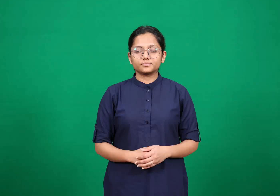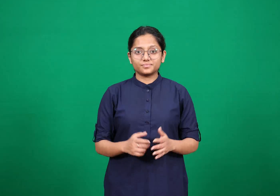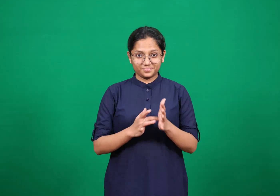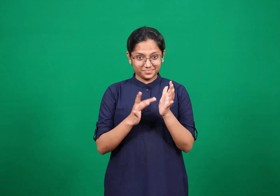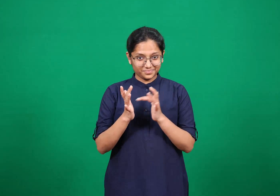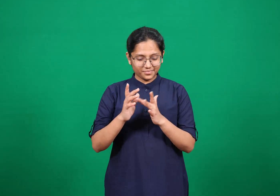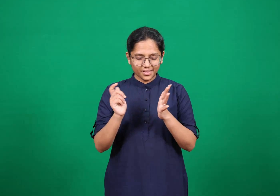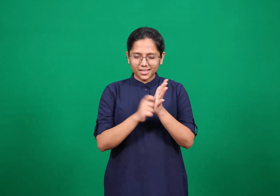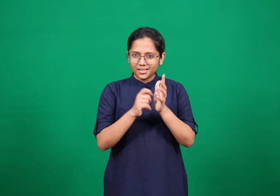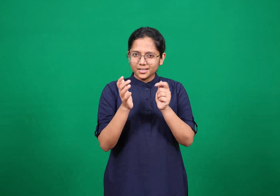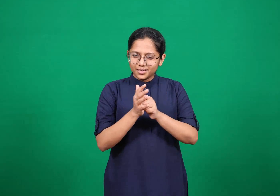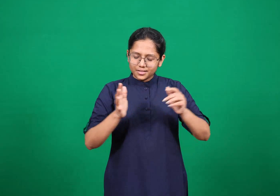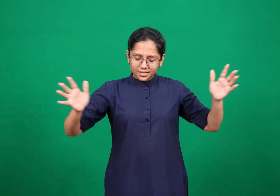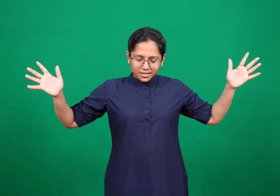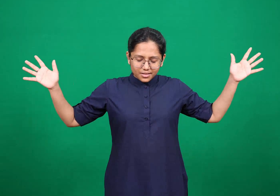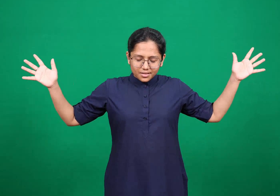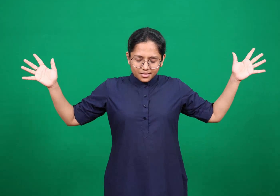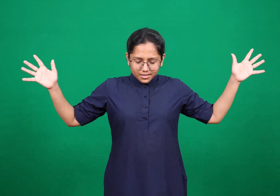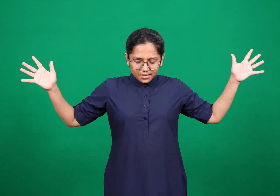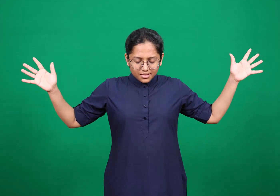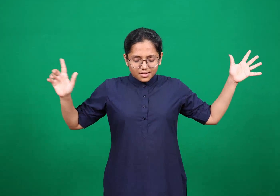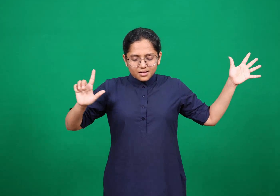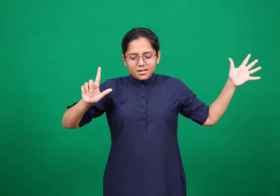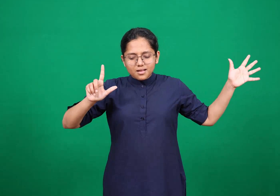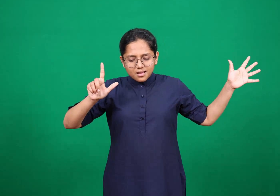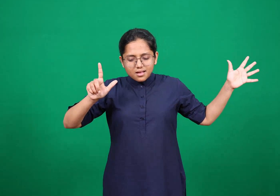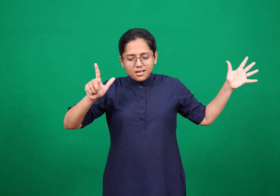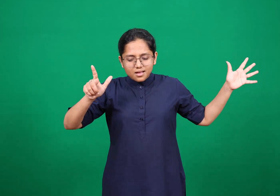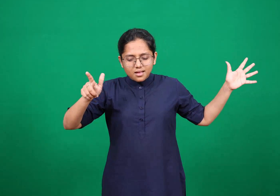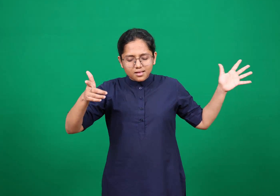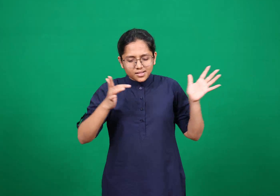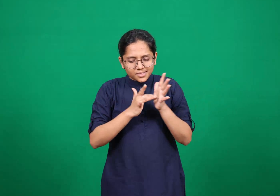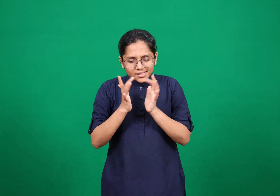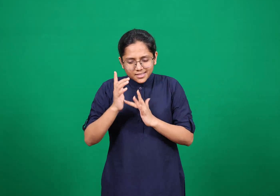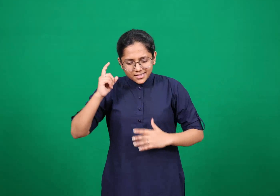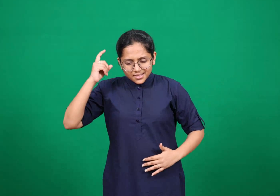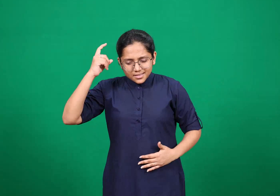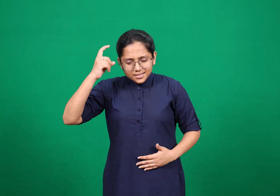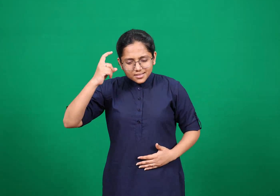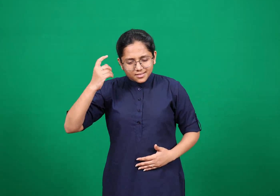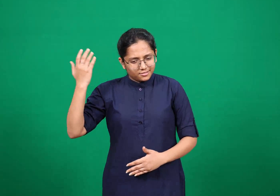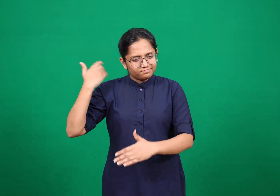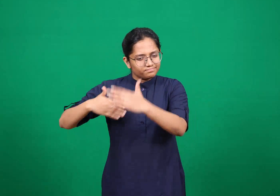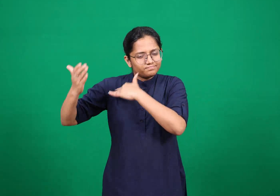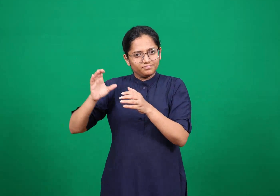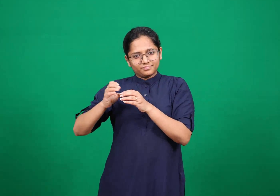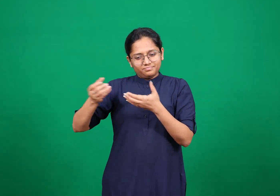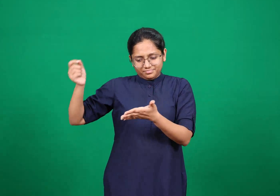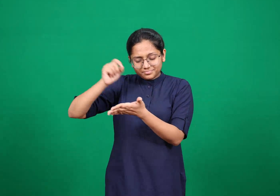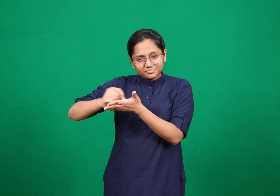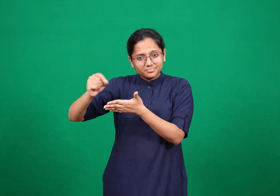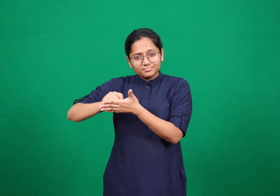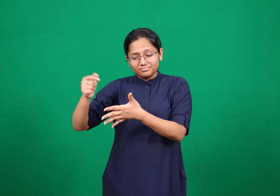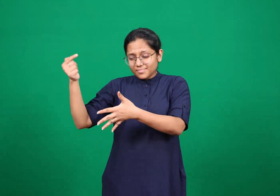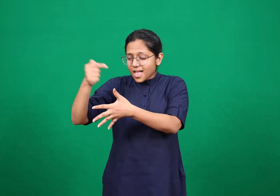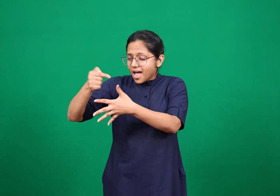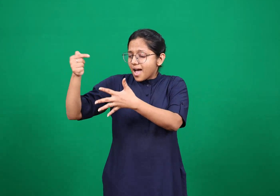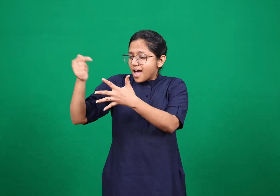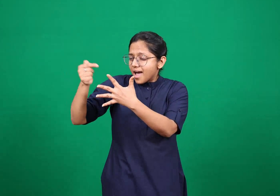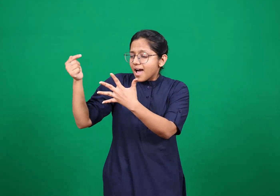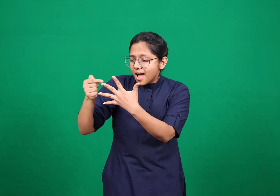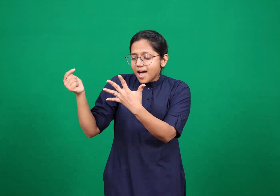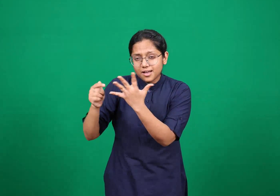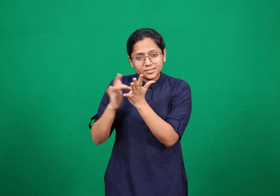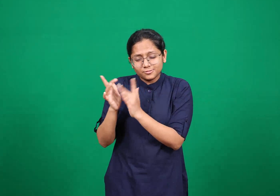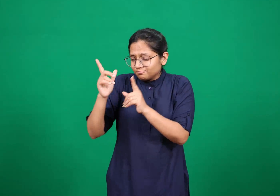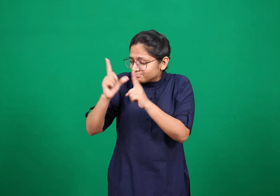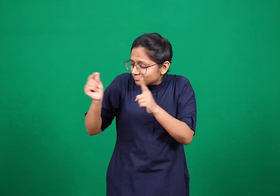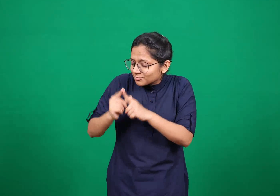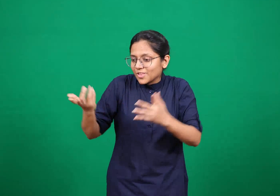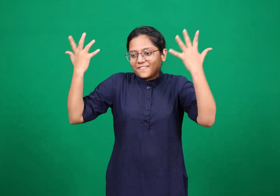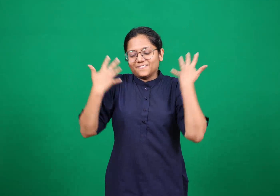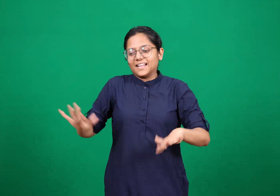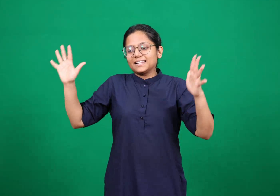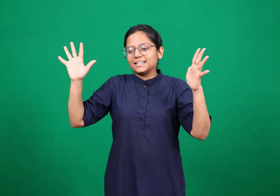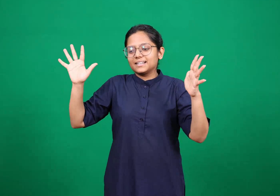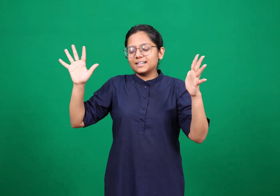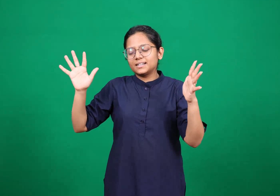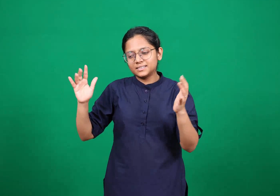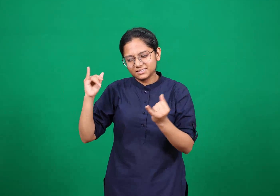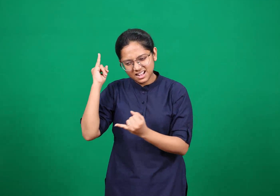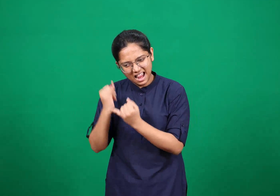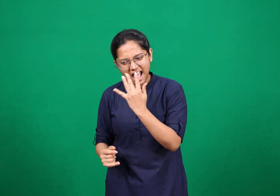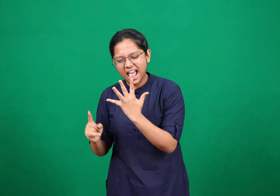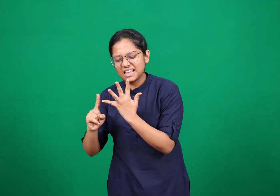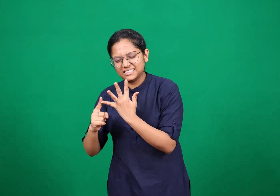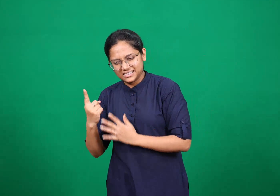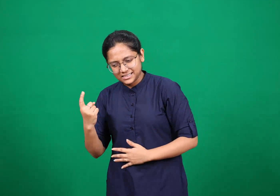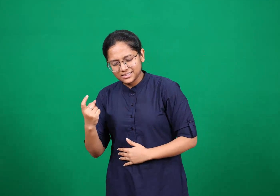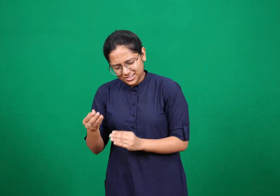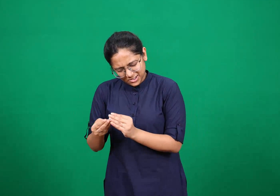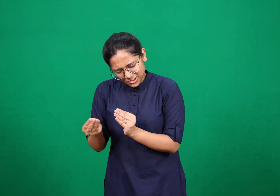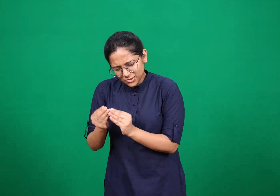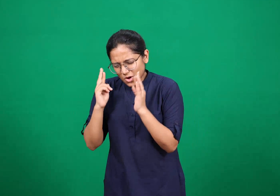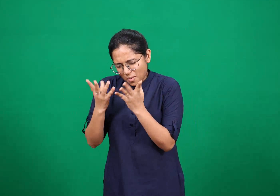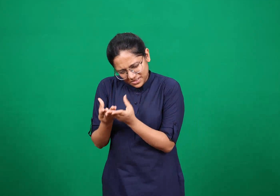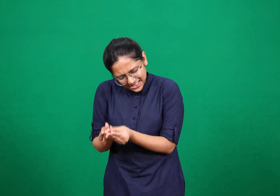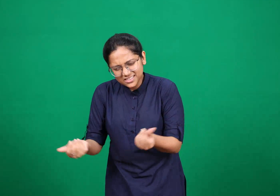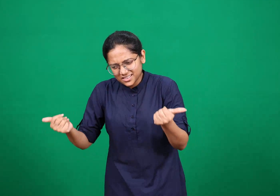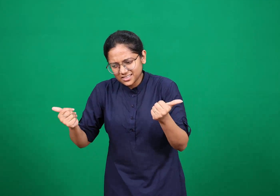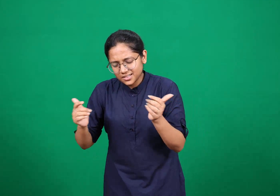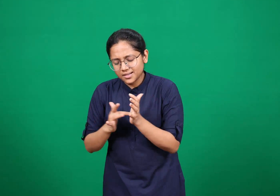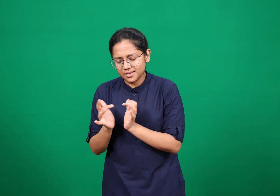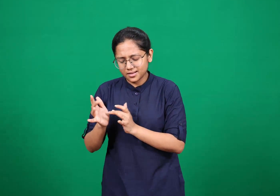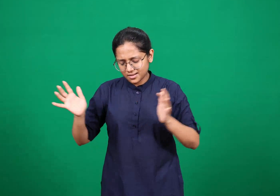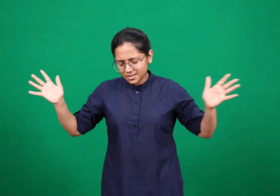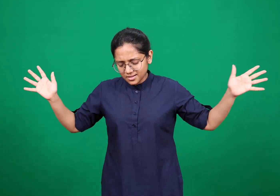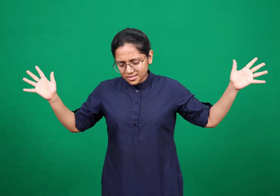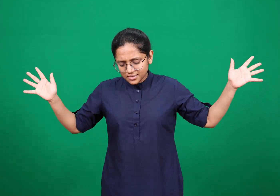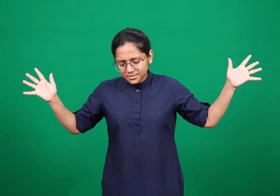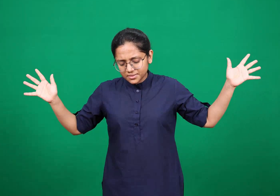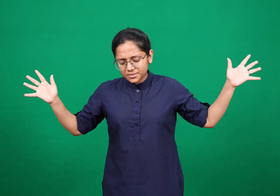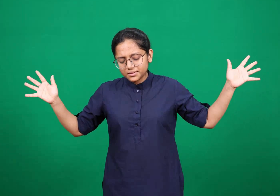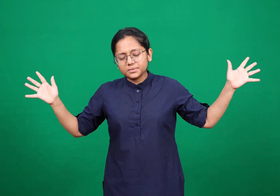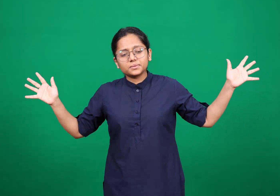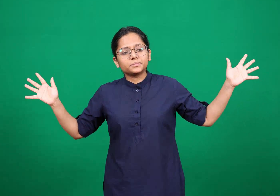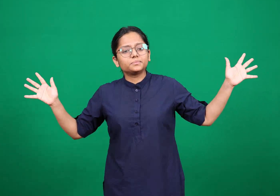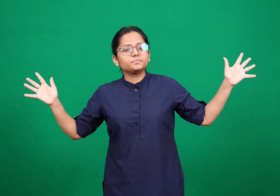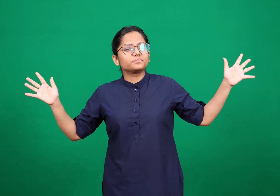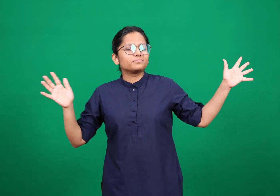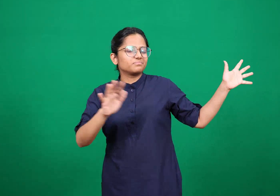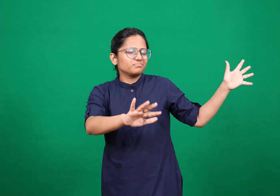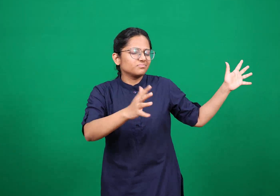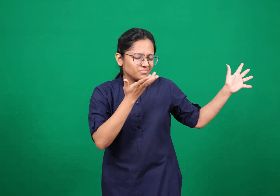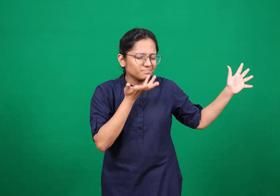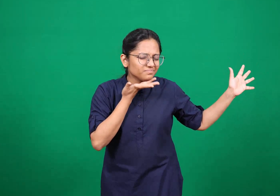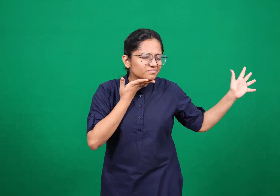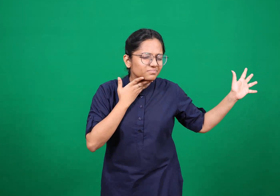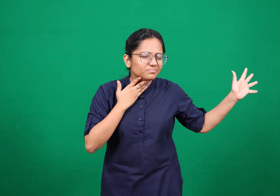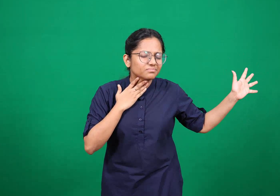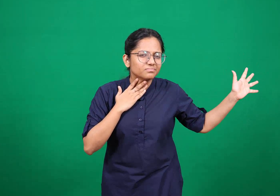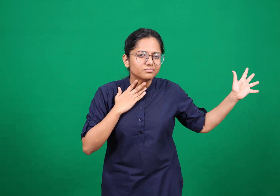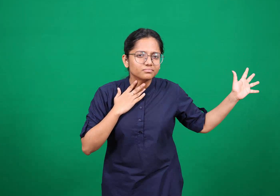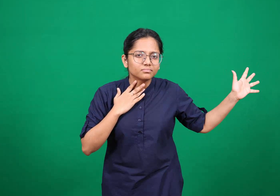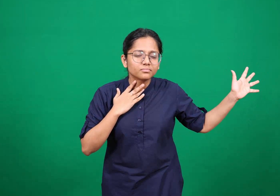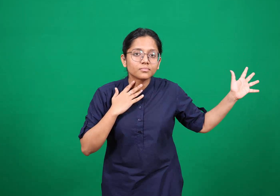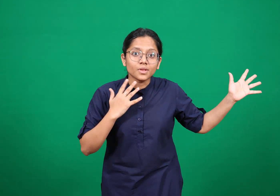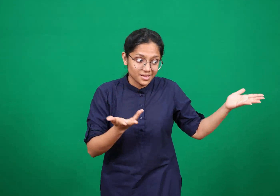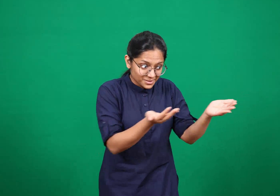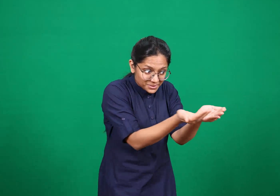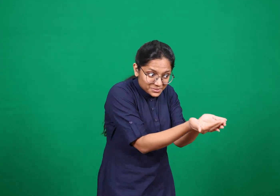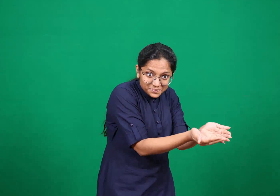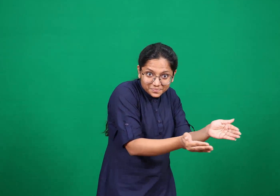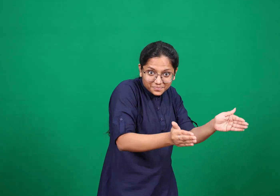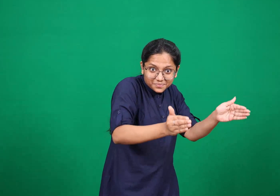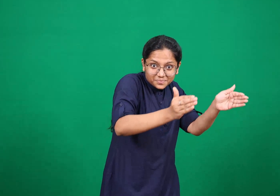After this, knowing that everything had now been accomplished, and to fulfill the Scripture, Jesus said, "I am thirsty."